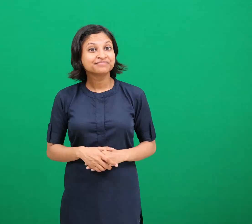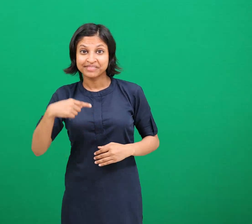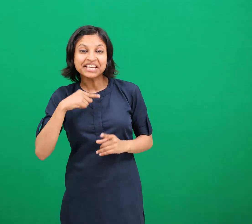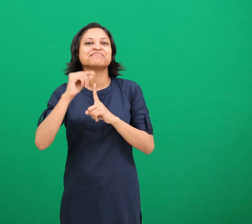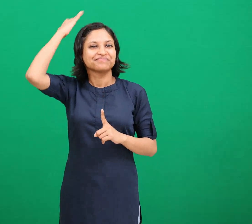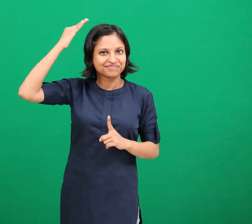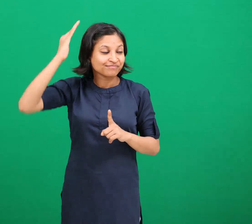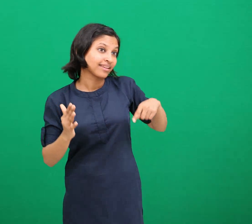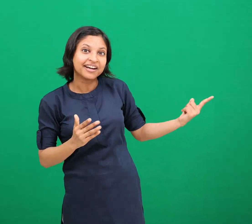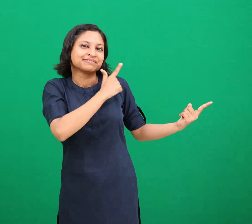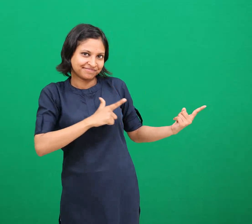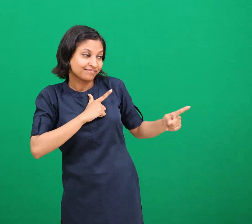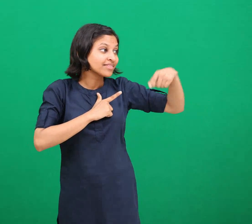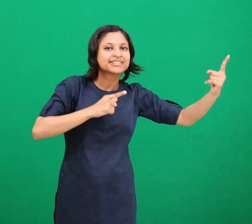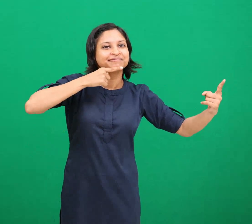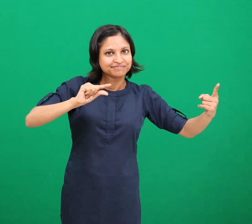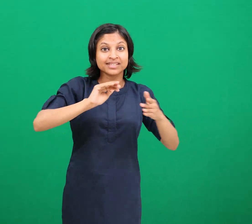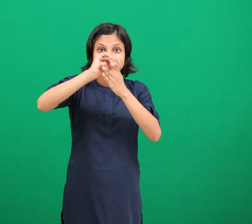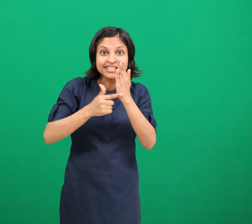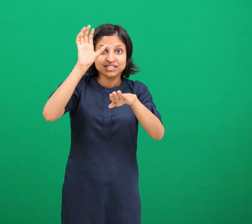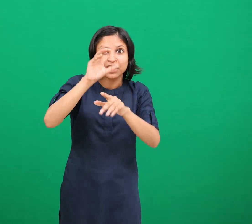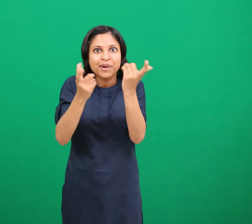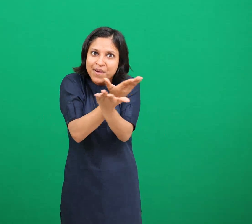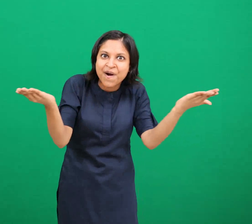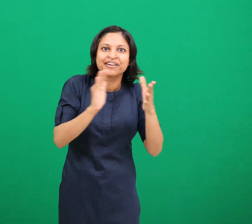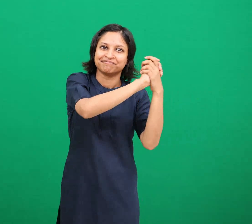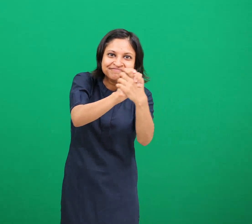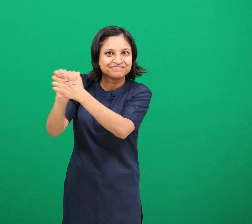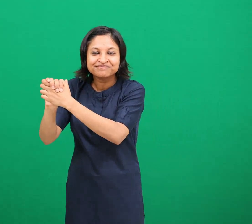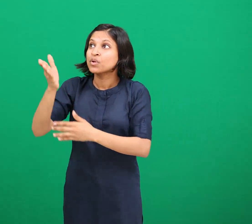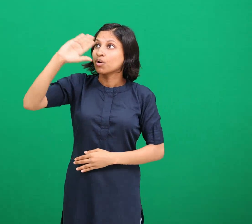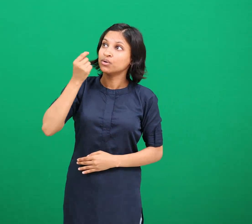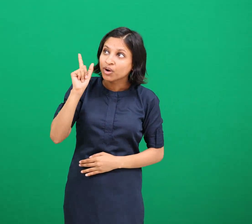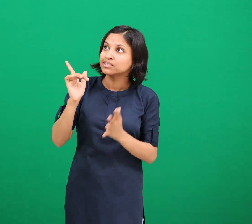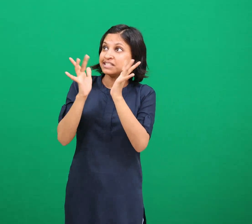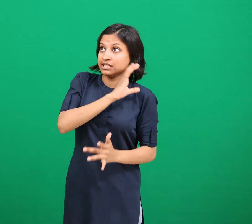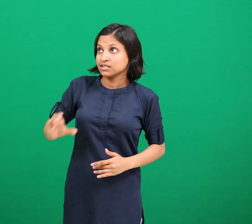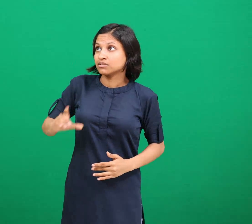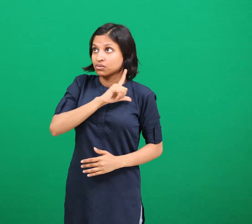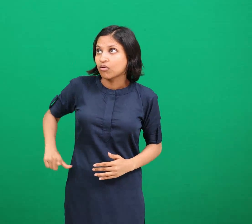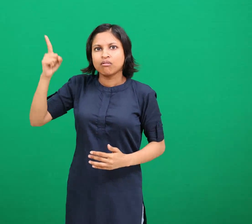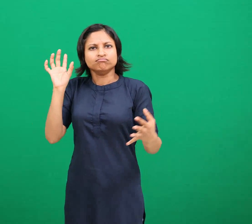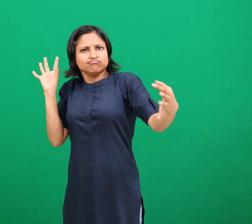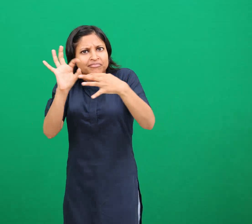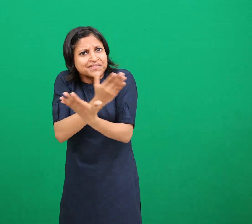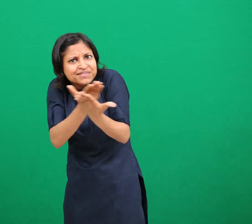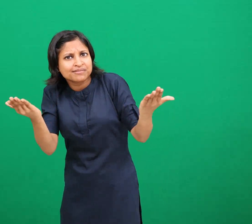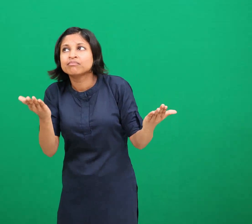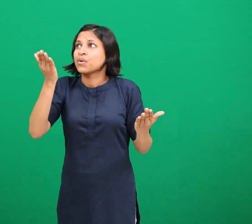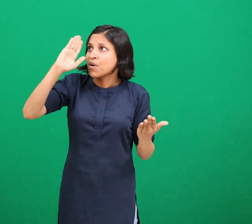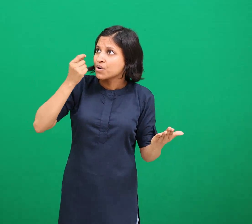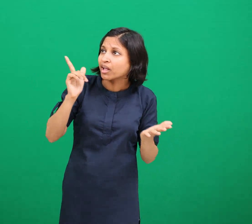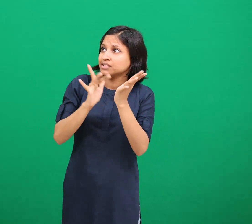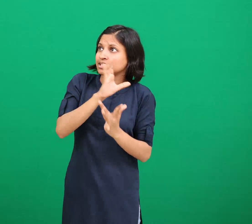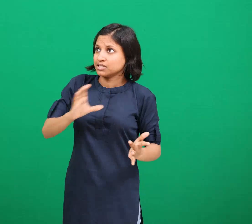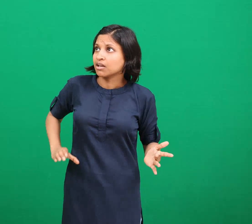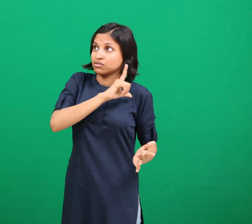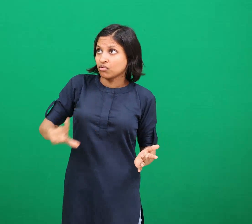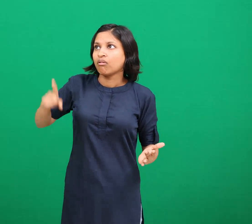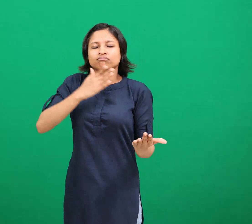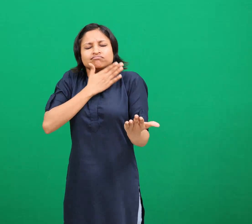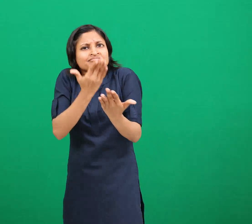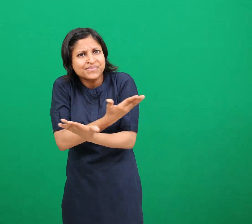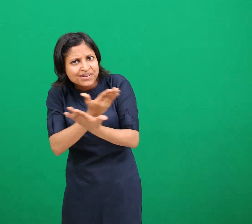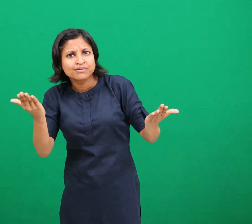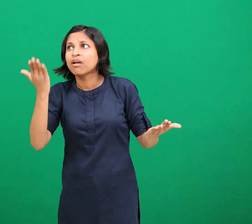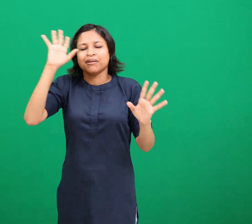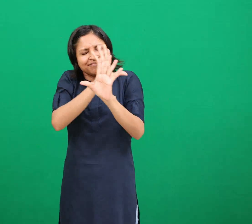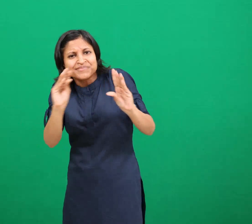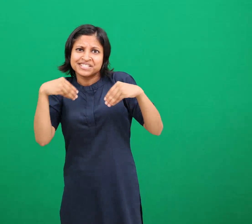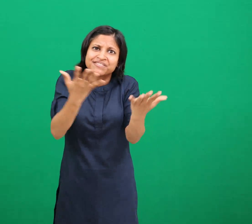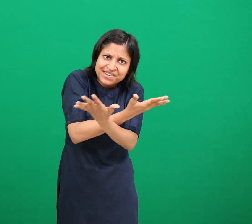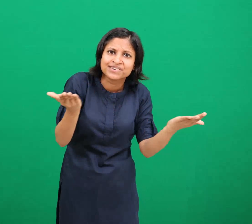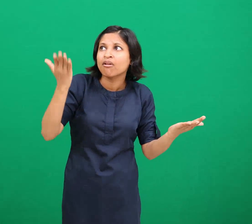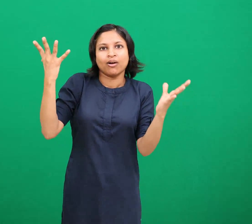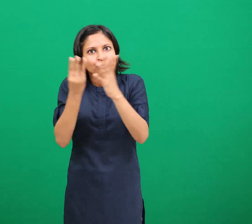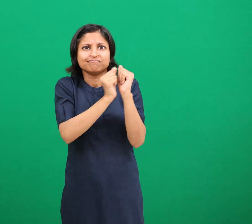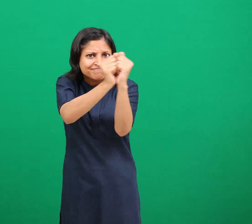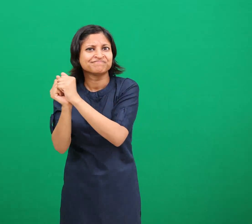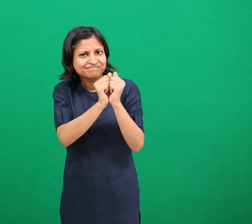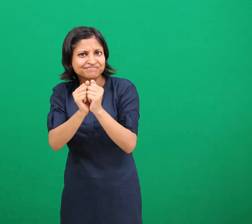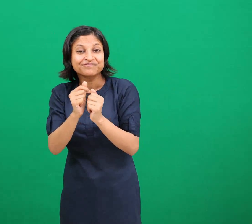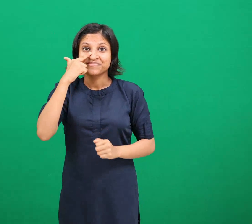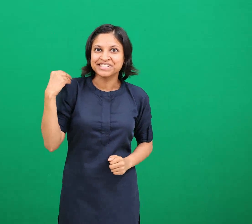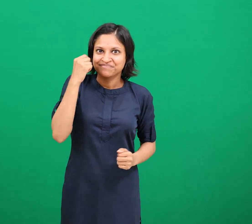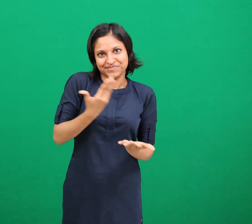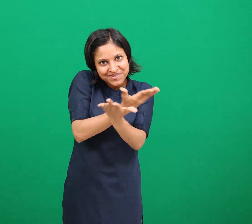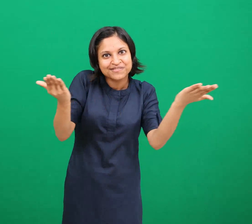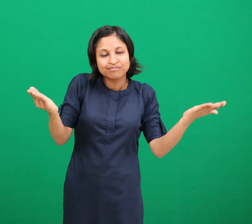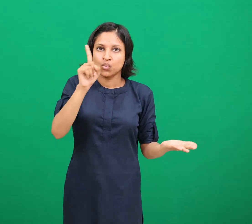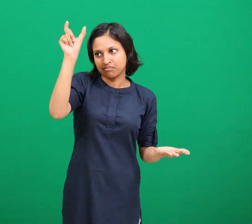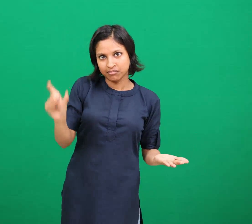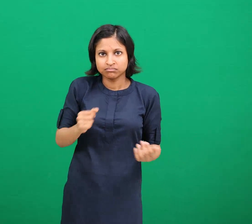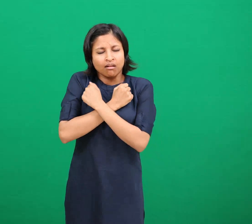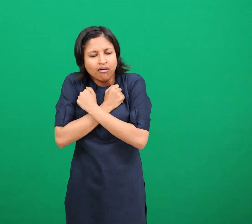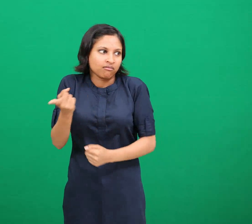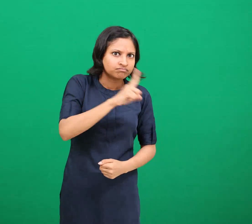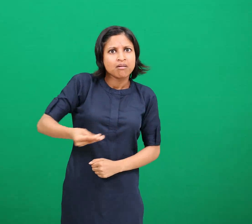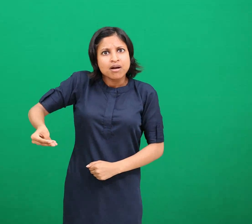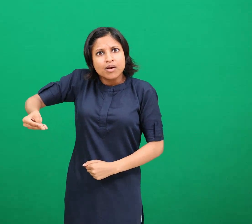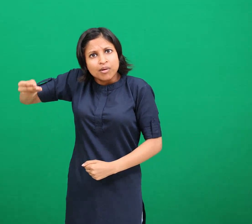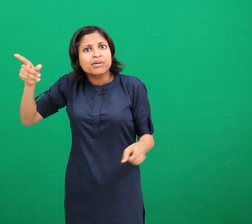Paul, Silvanus, and Timothy, To the church of the Thessalonians in God our Father and the Lord Jesus Christ: Grace and peace to you from God our Father and the Lord Jesus Christ.